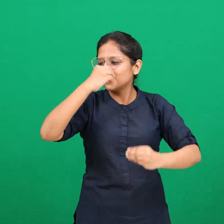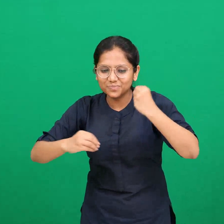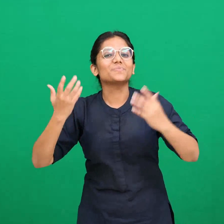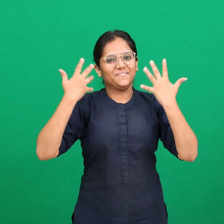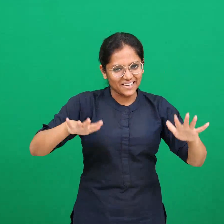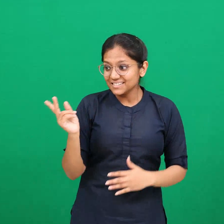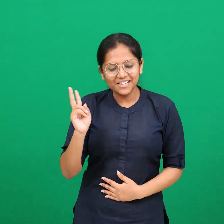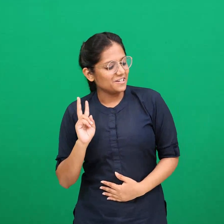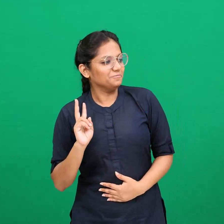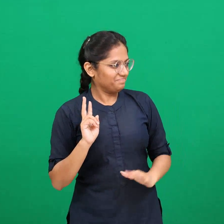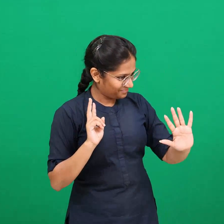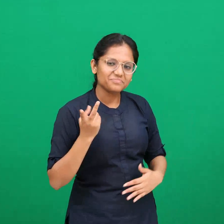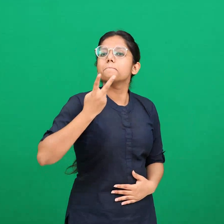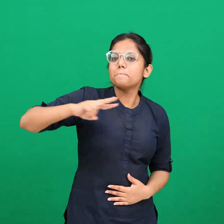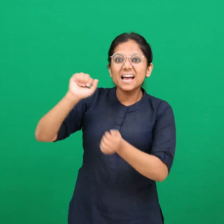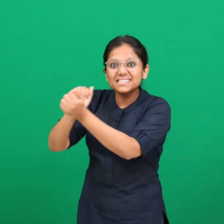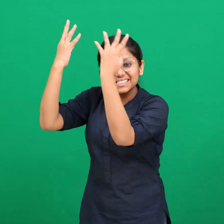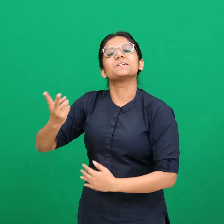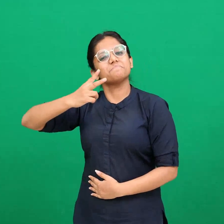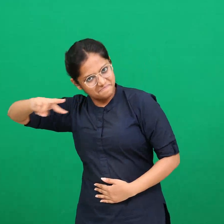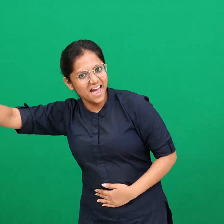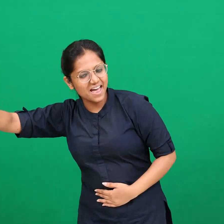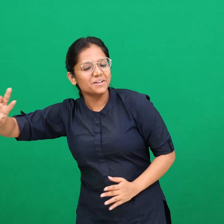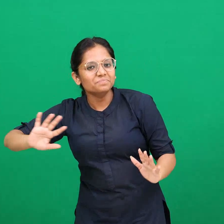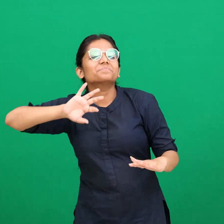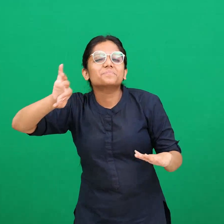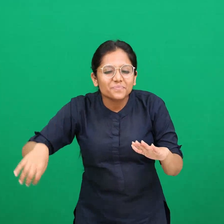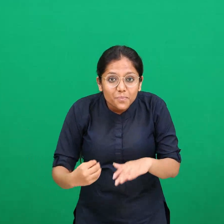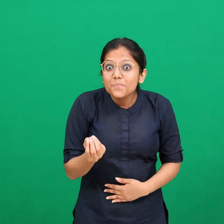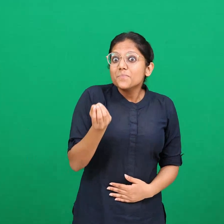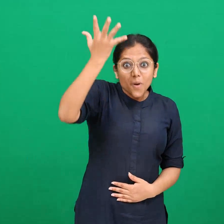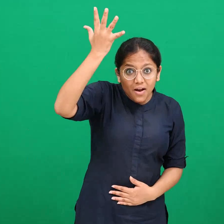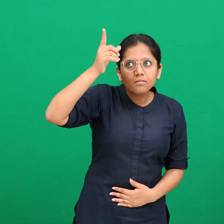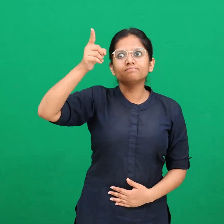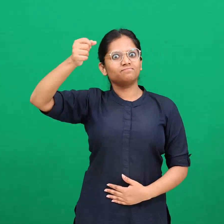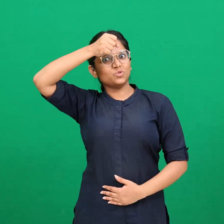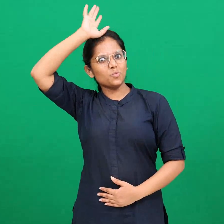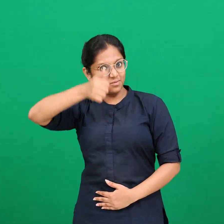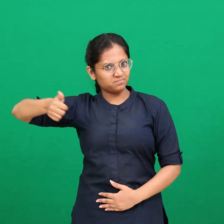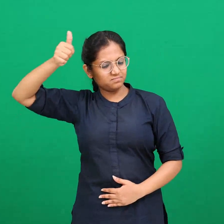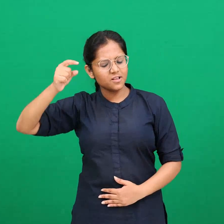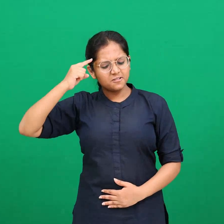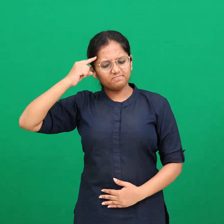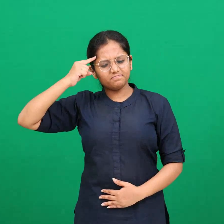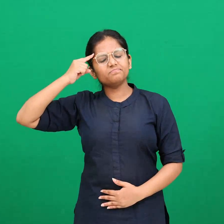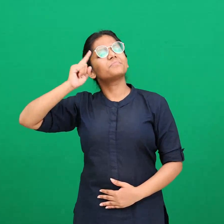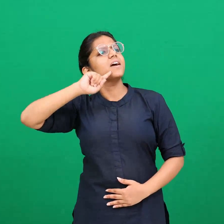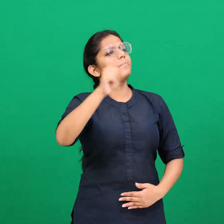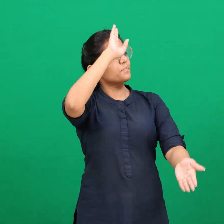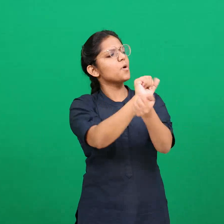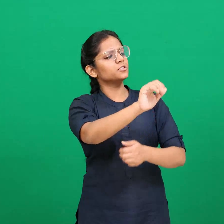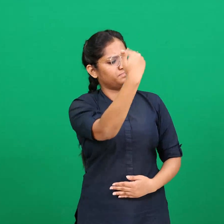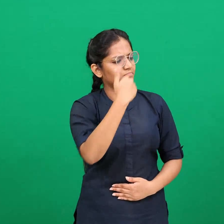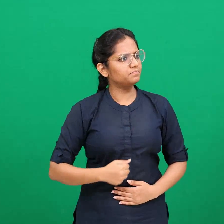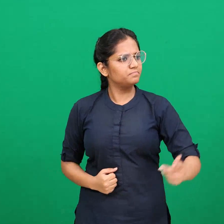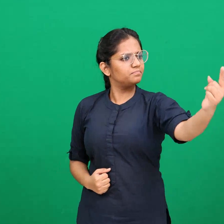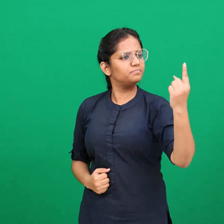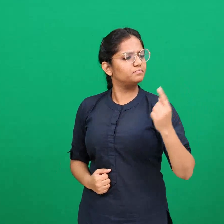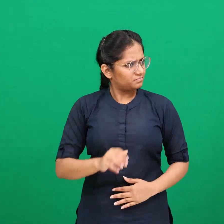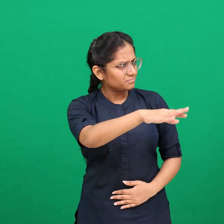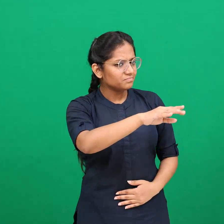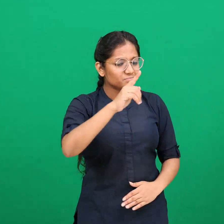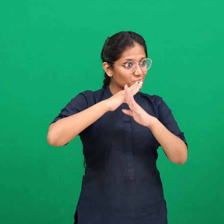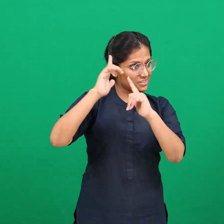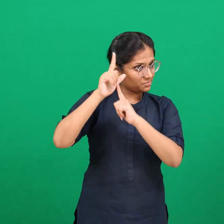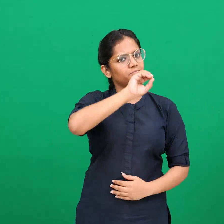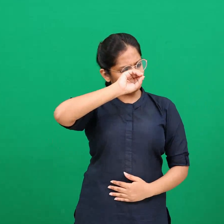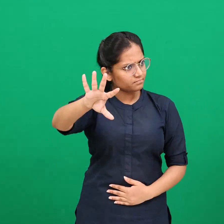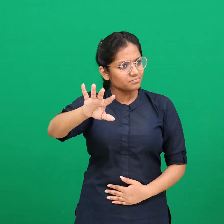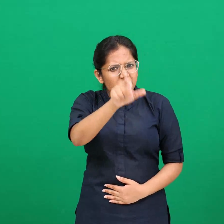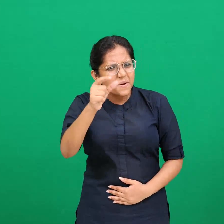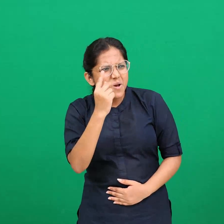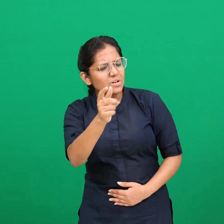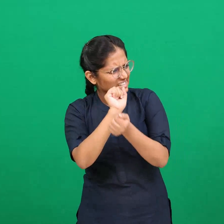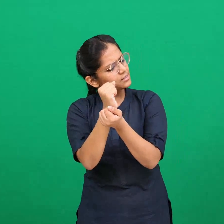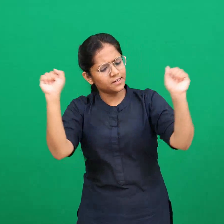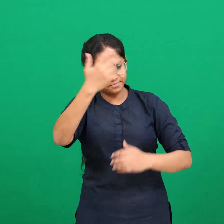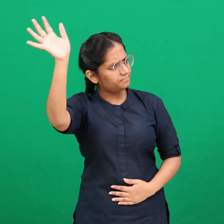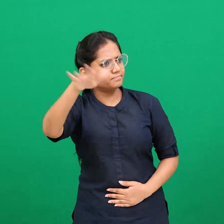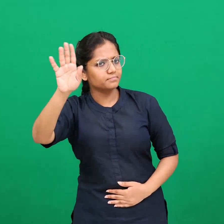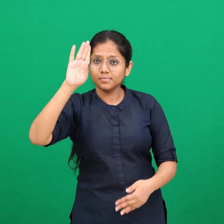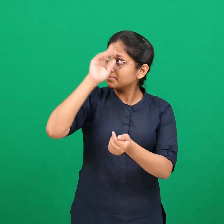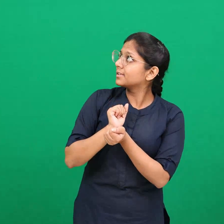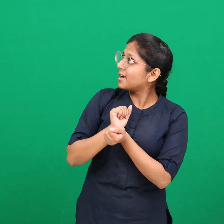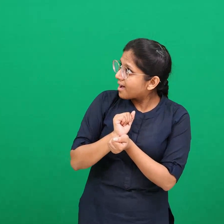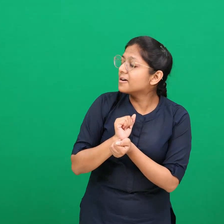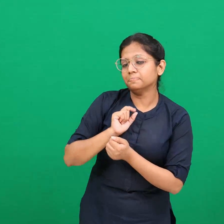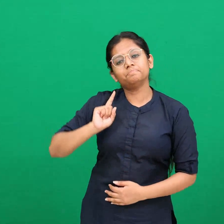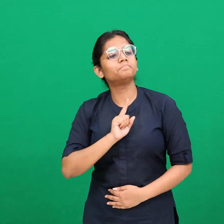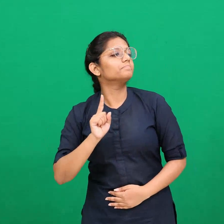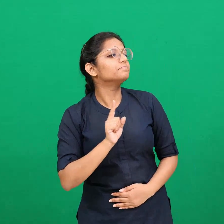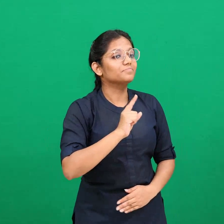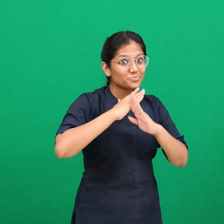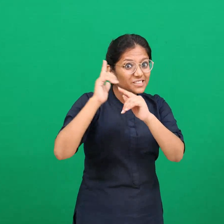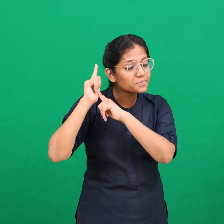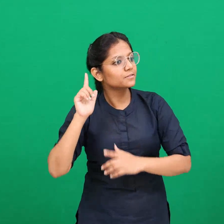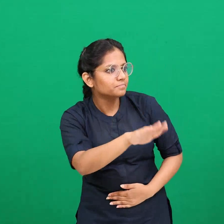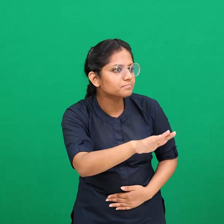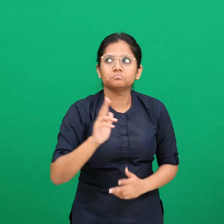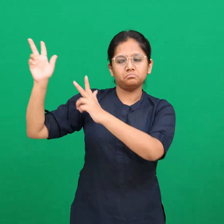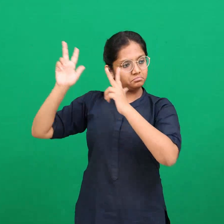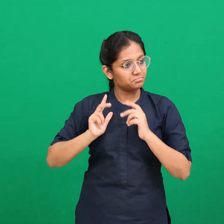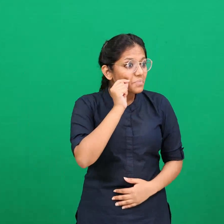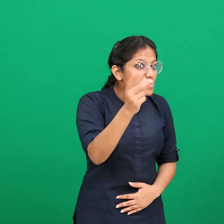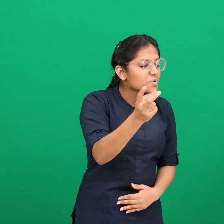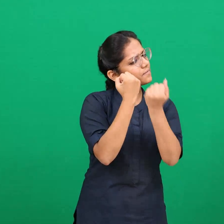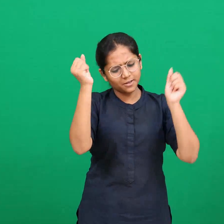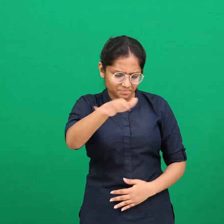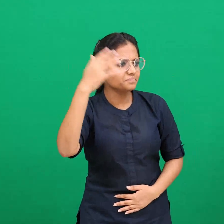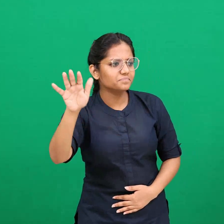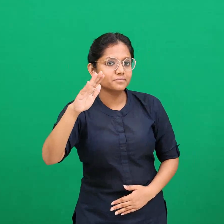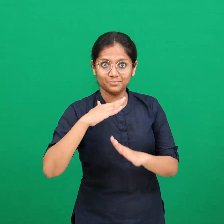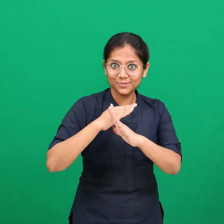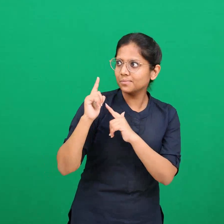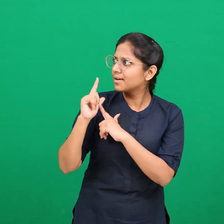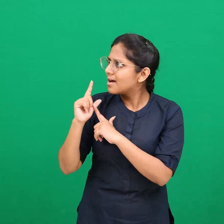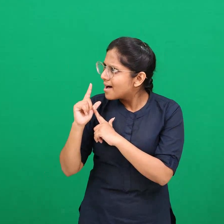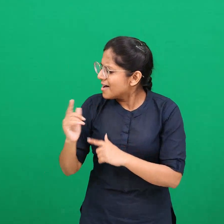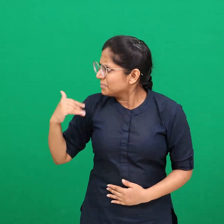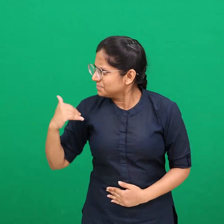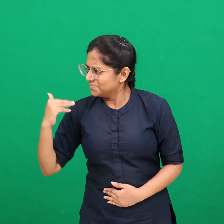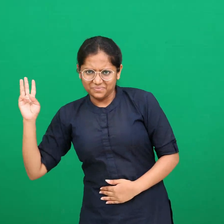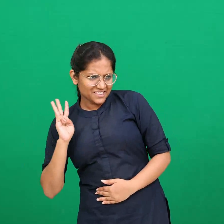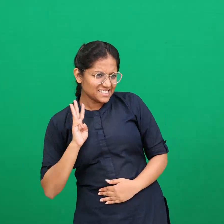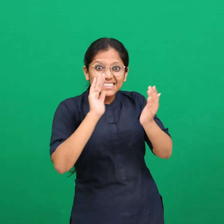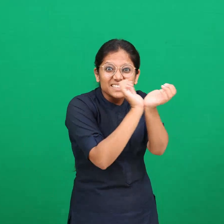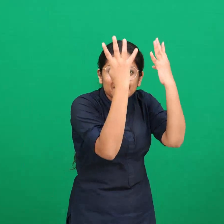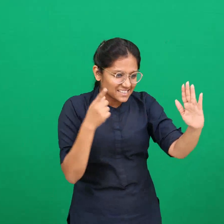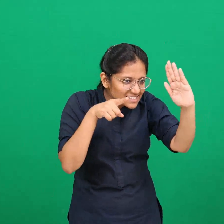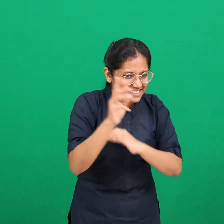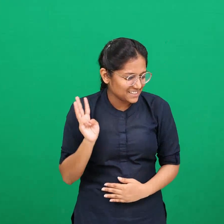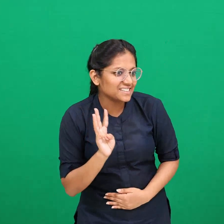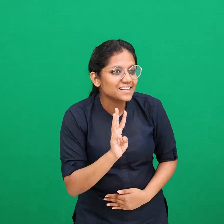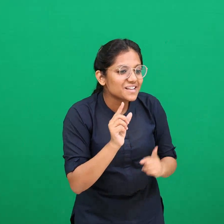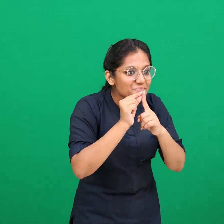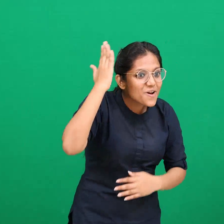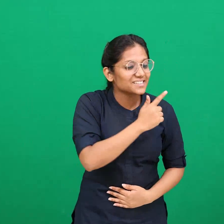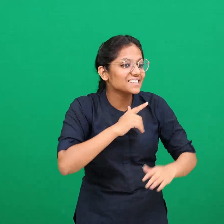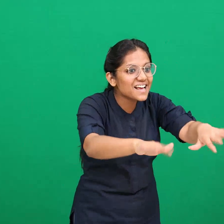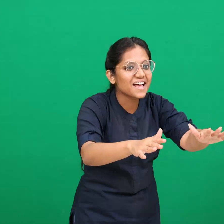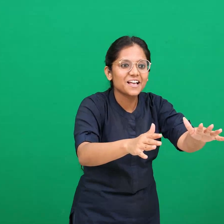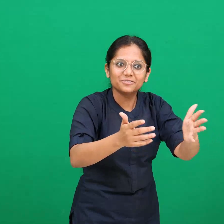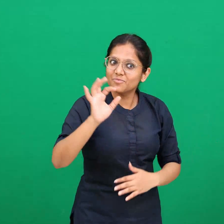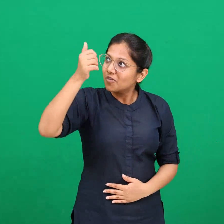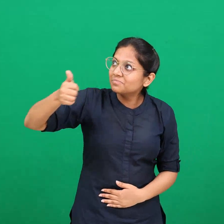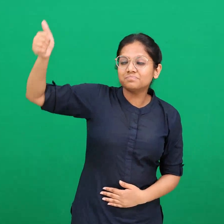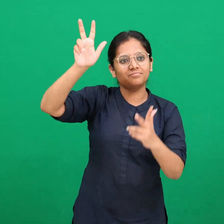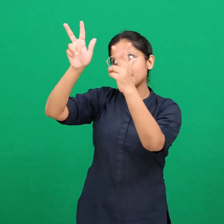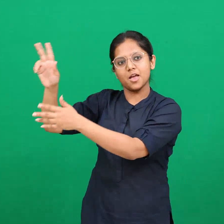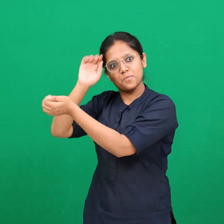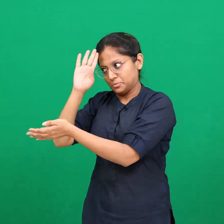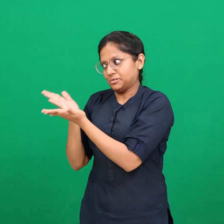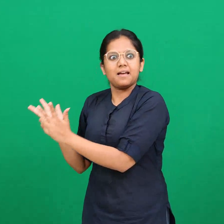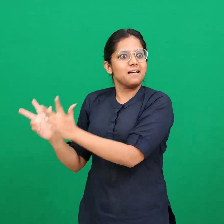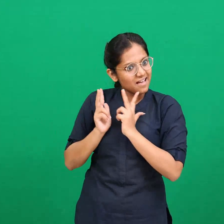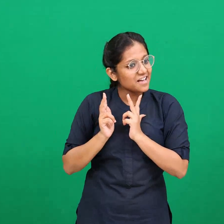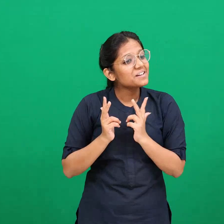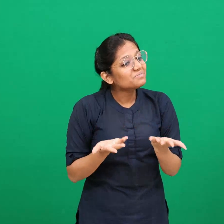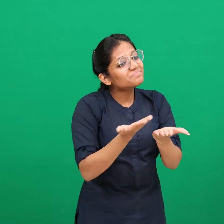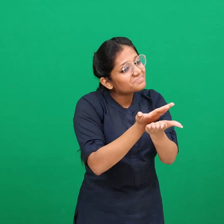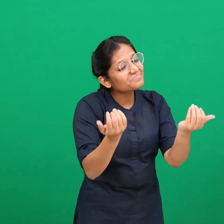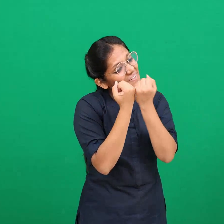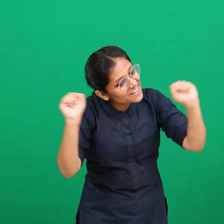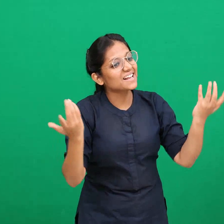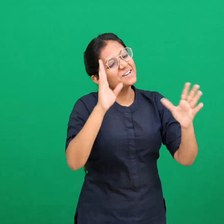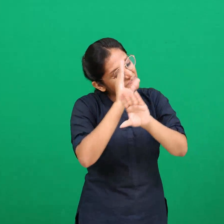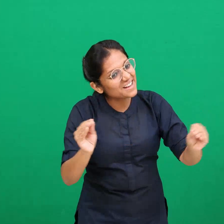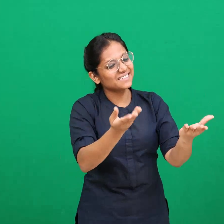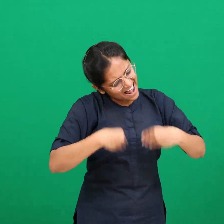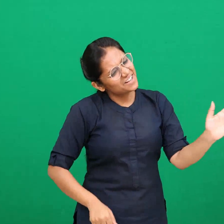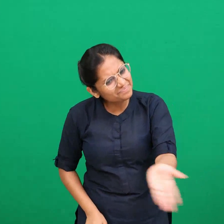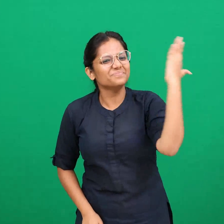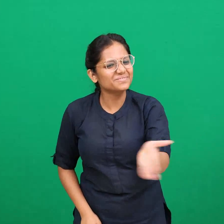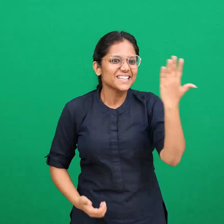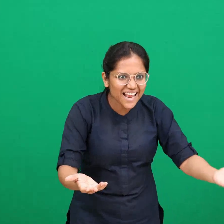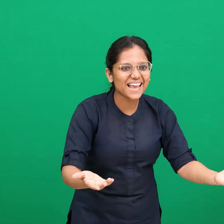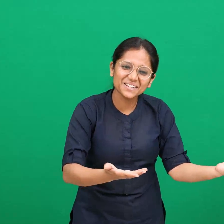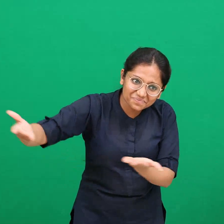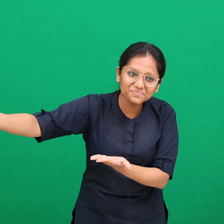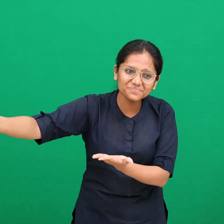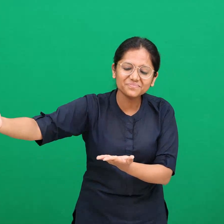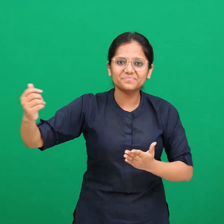When daylight came, the magistrates sent their officers with the order: "Release those men." The jailer informed Paul: "The magistrates have sent orders to release you.